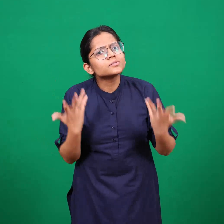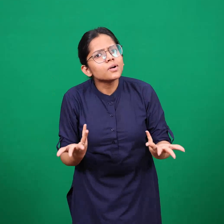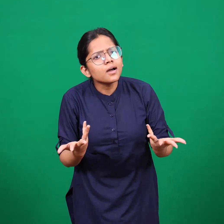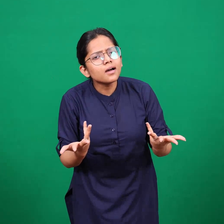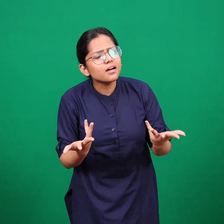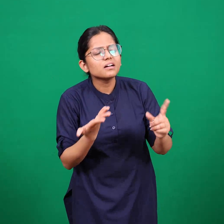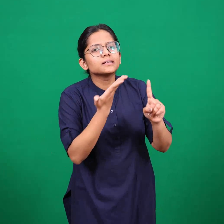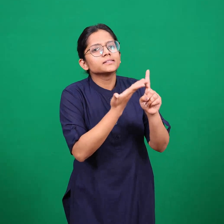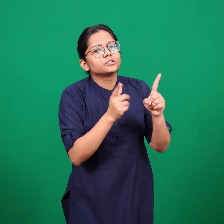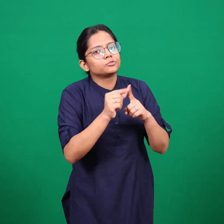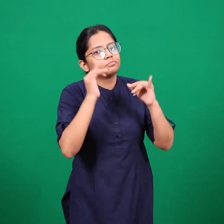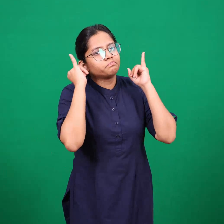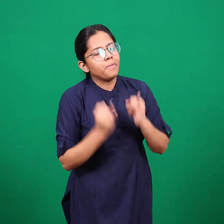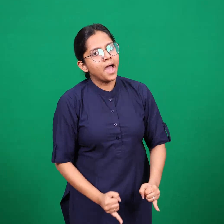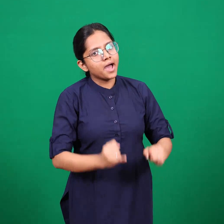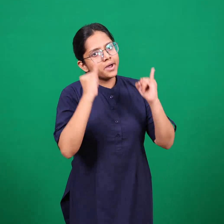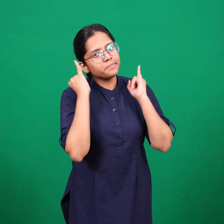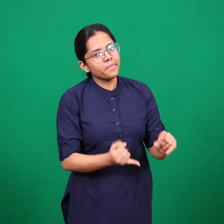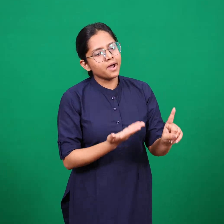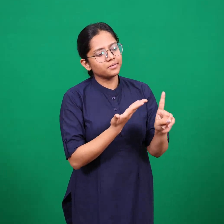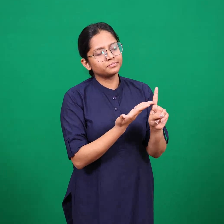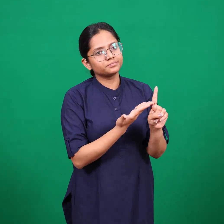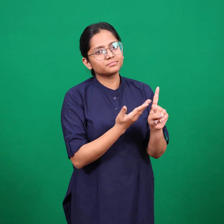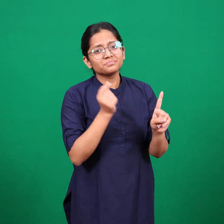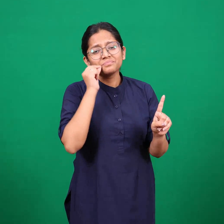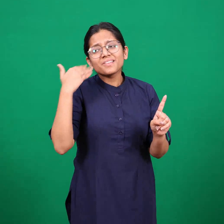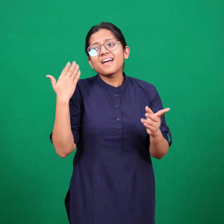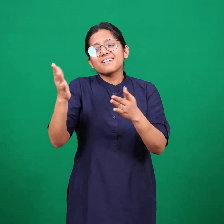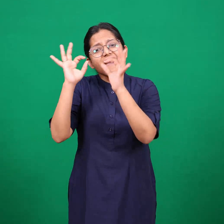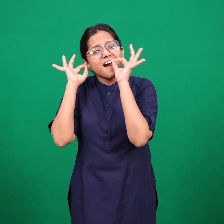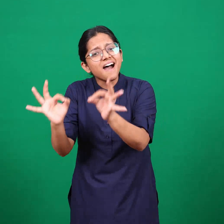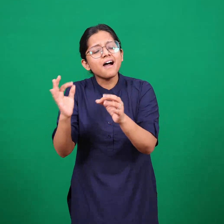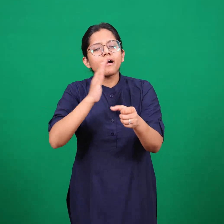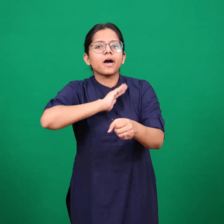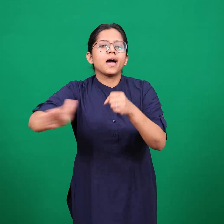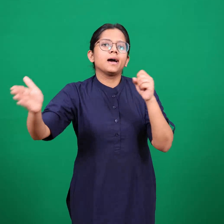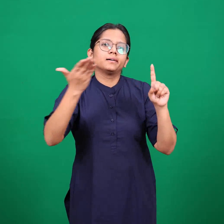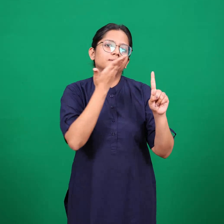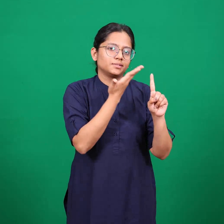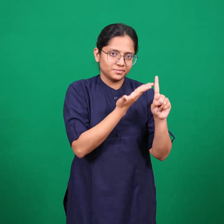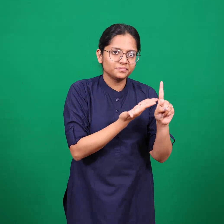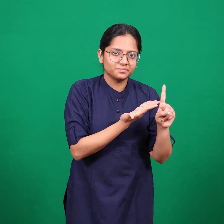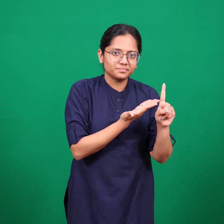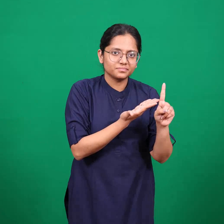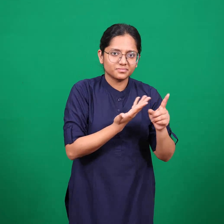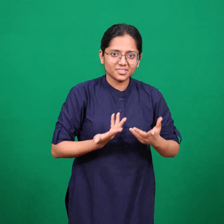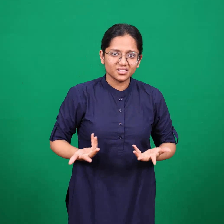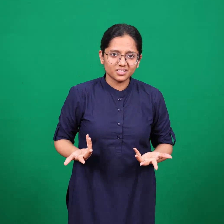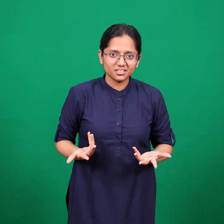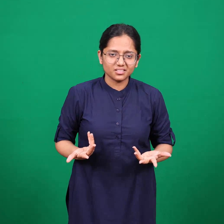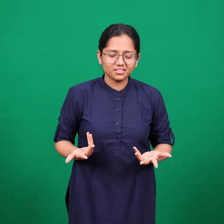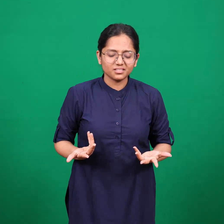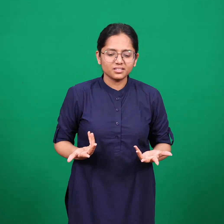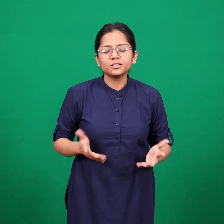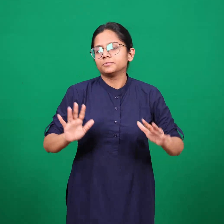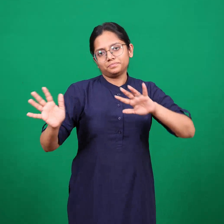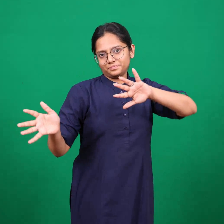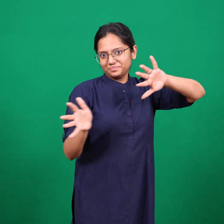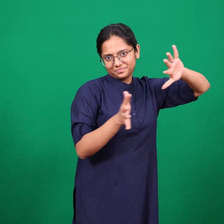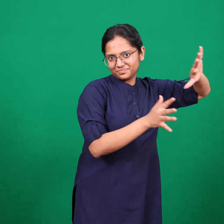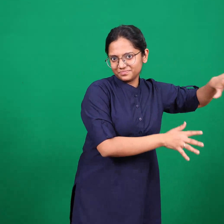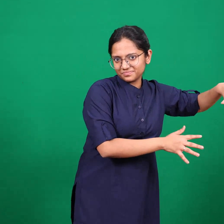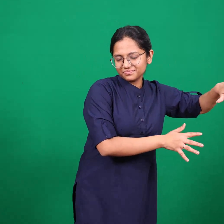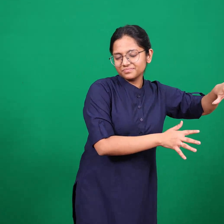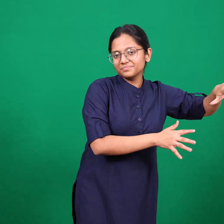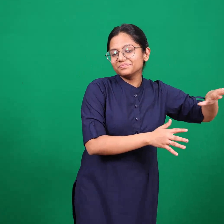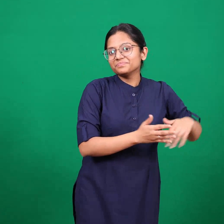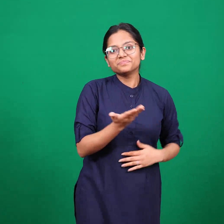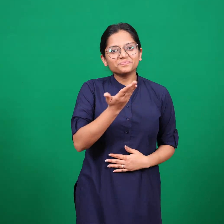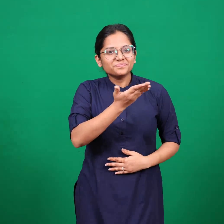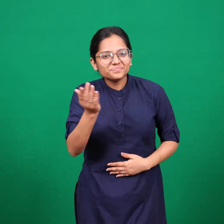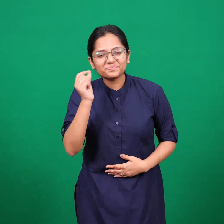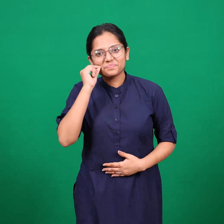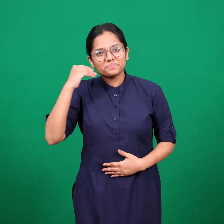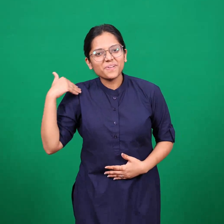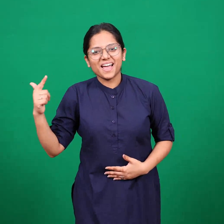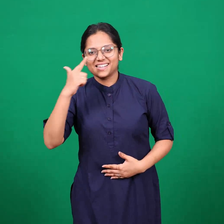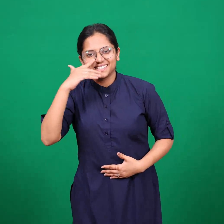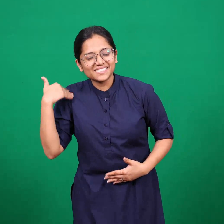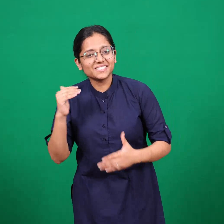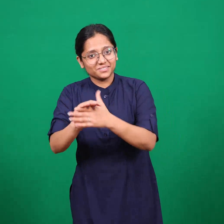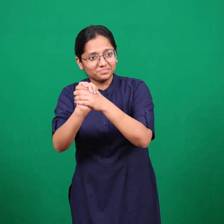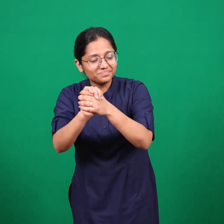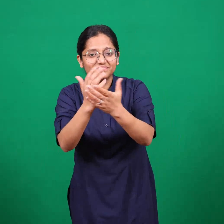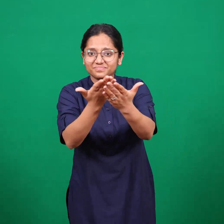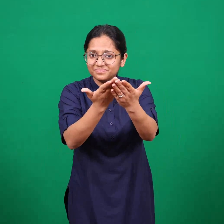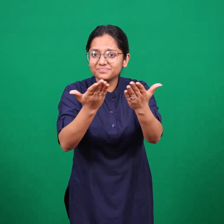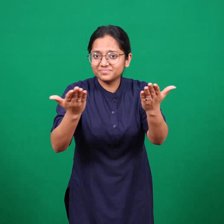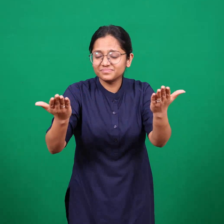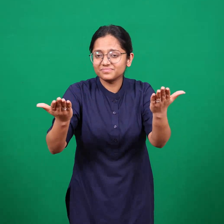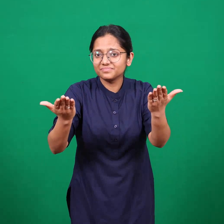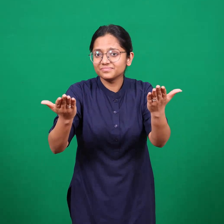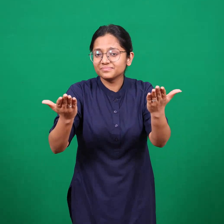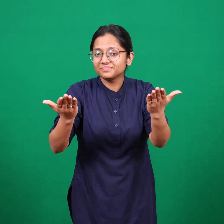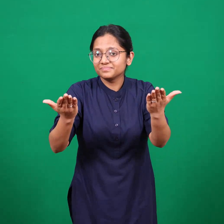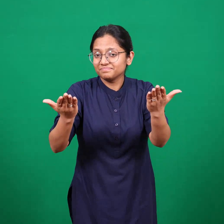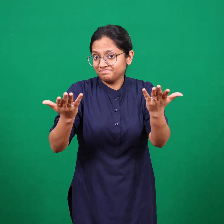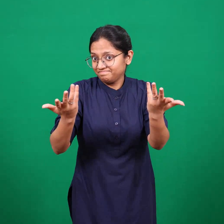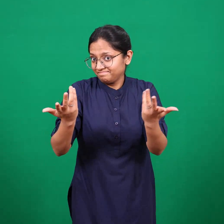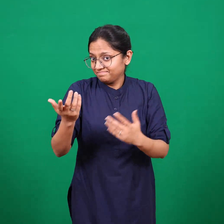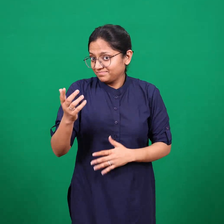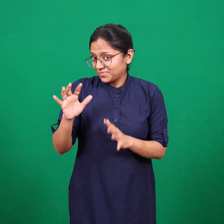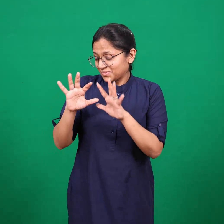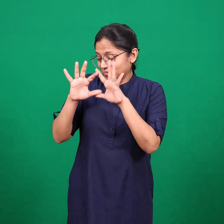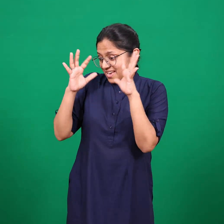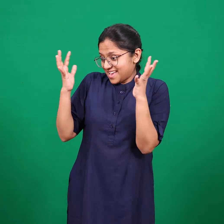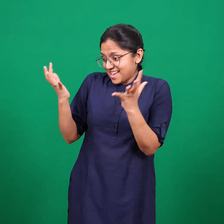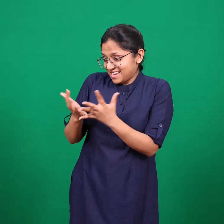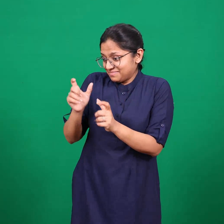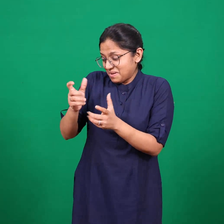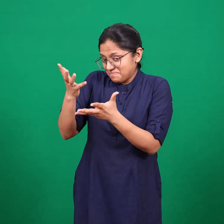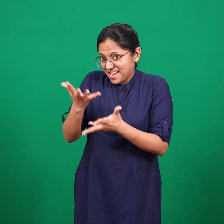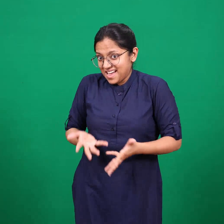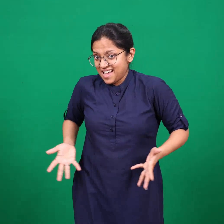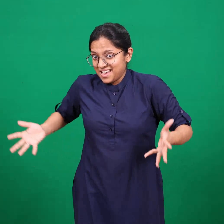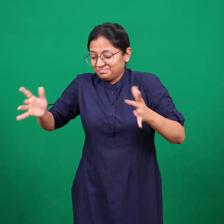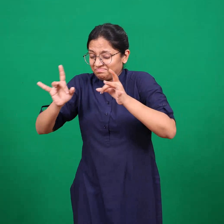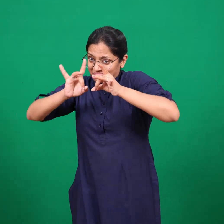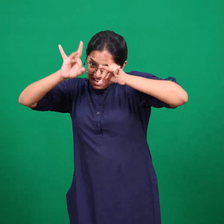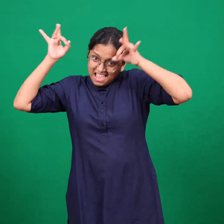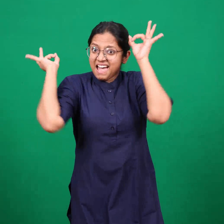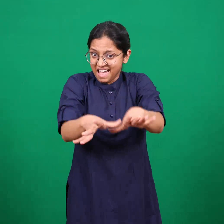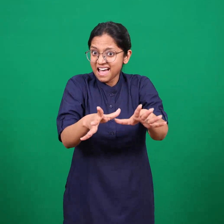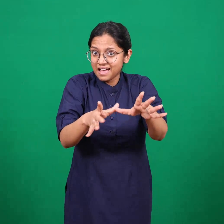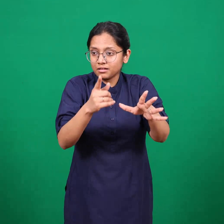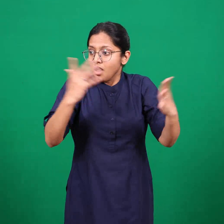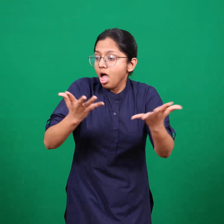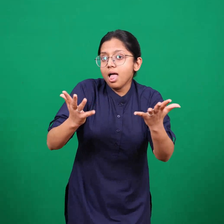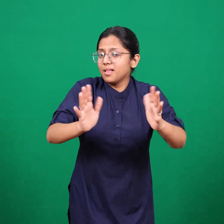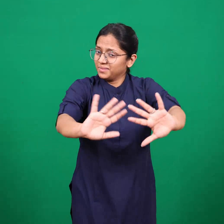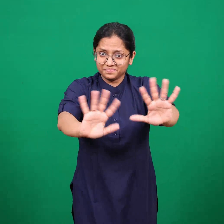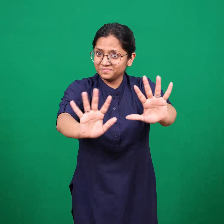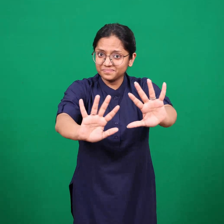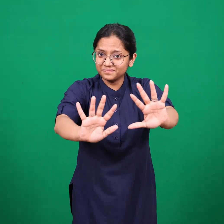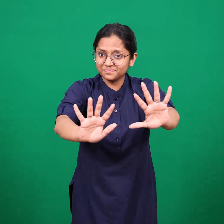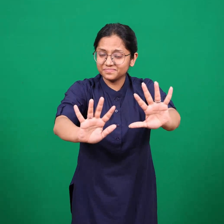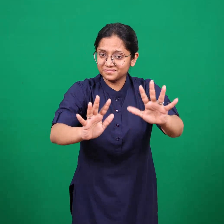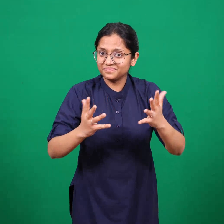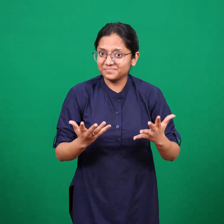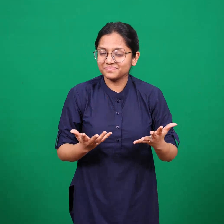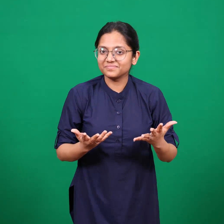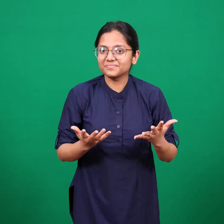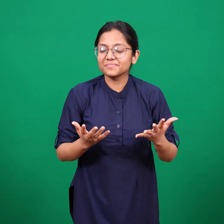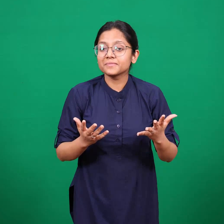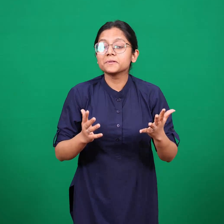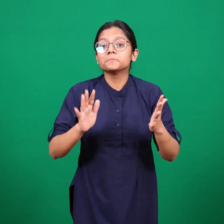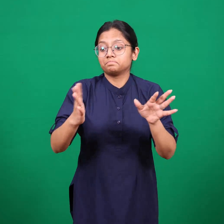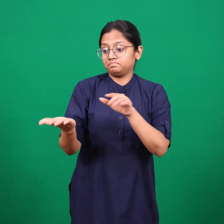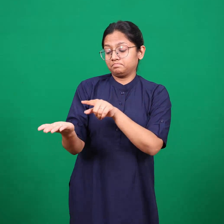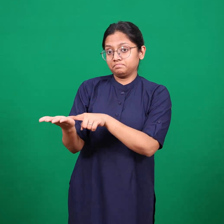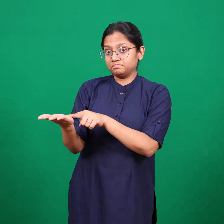Because his own deeds were evil, while those of his brother were righteous.